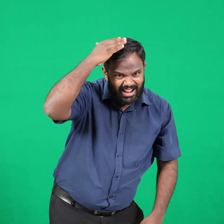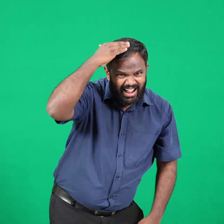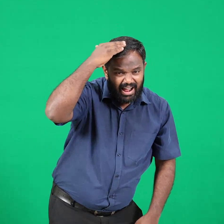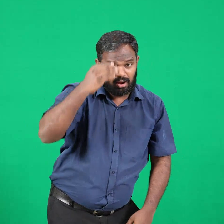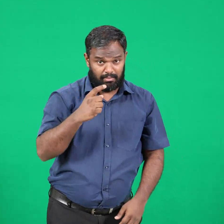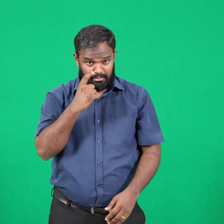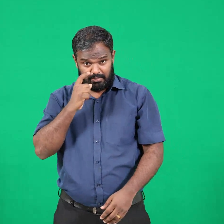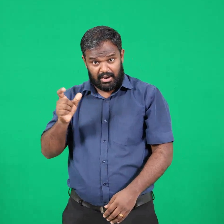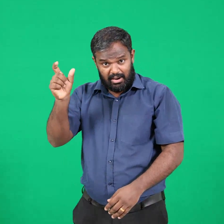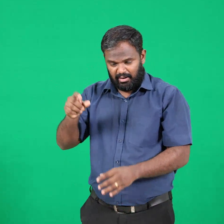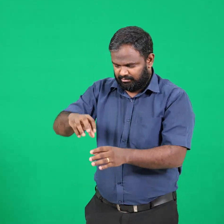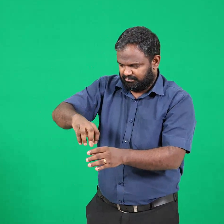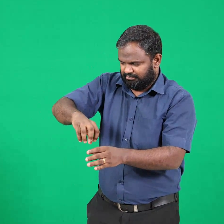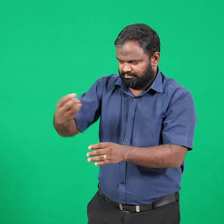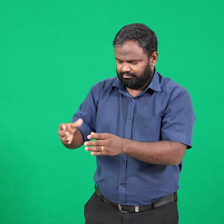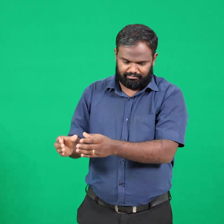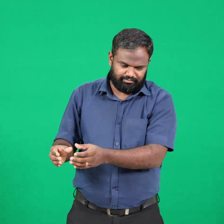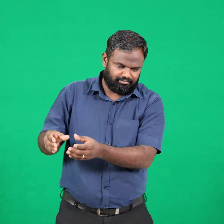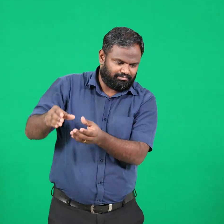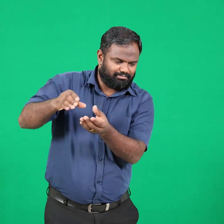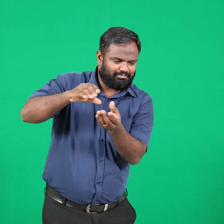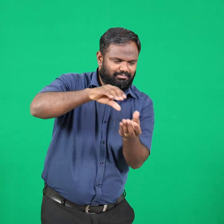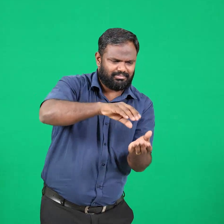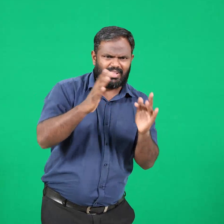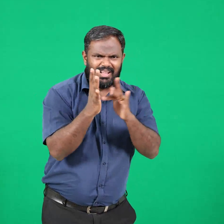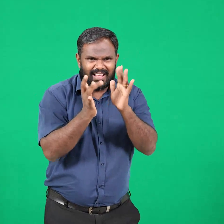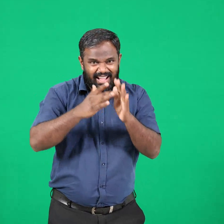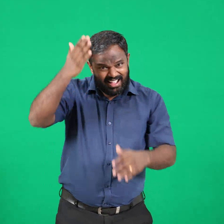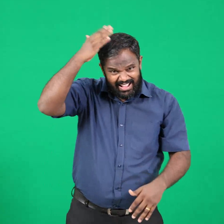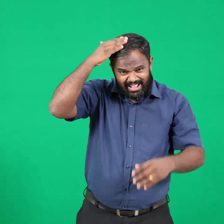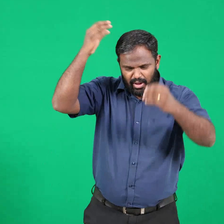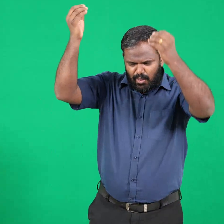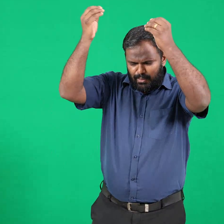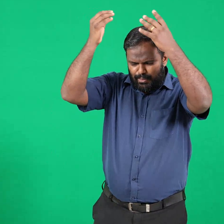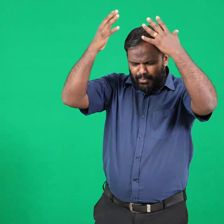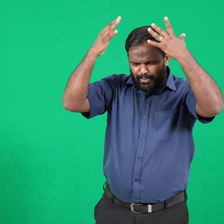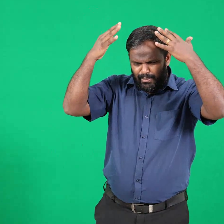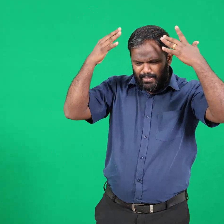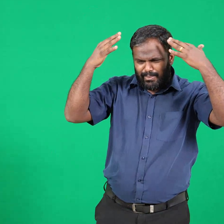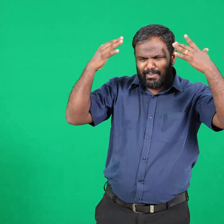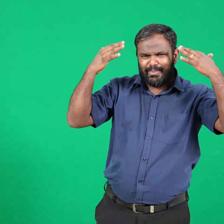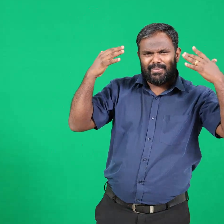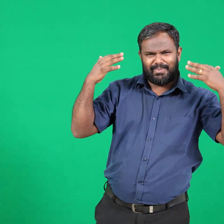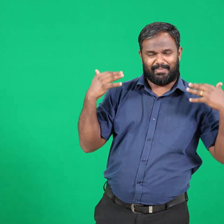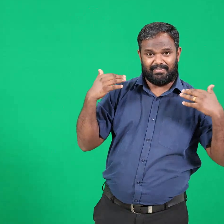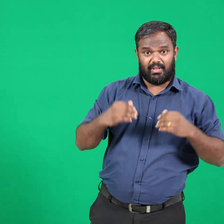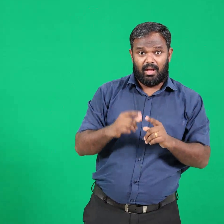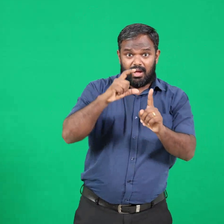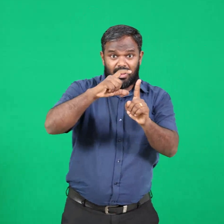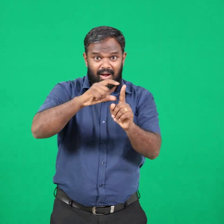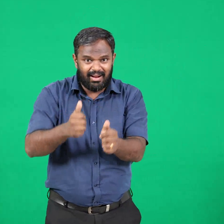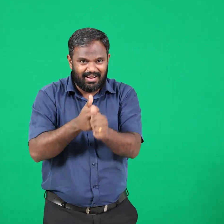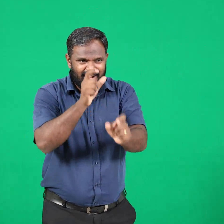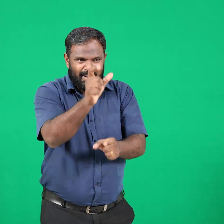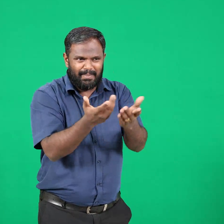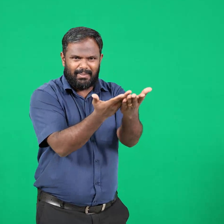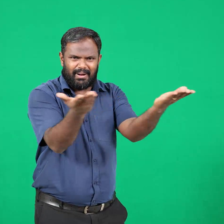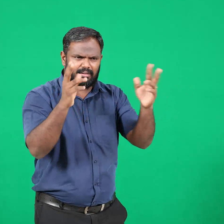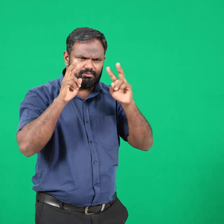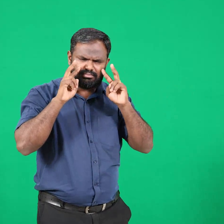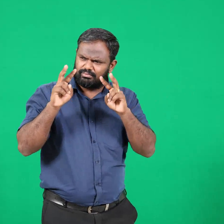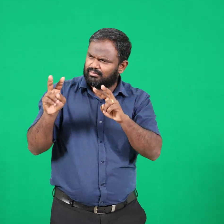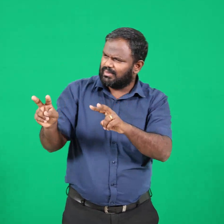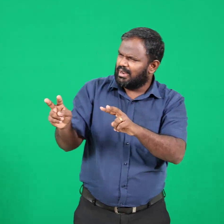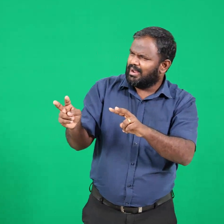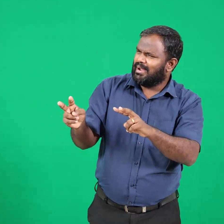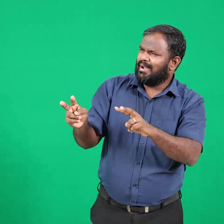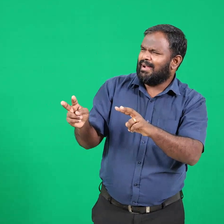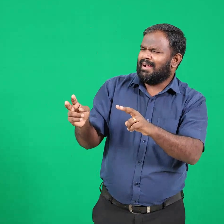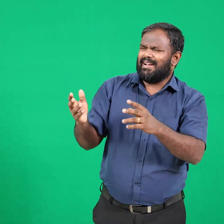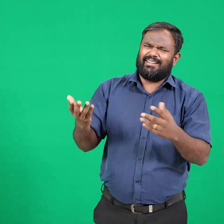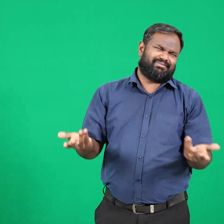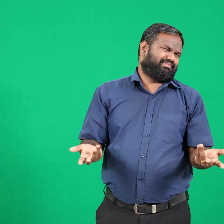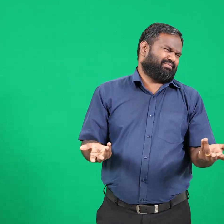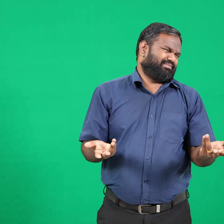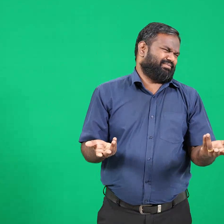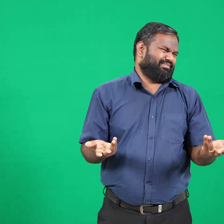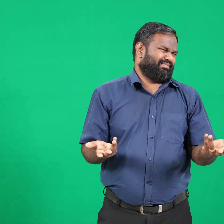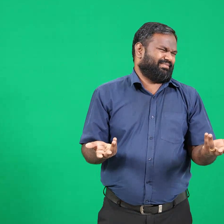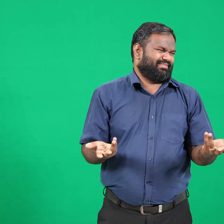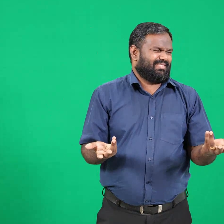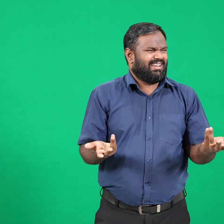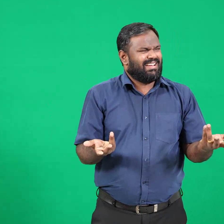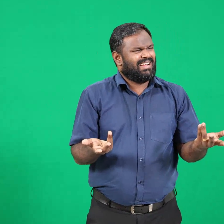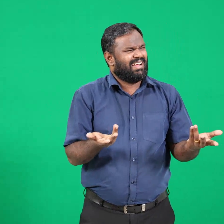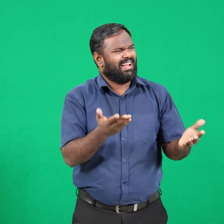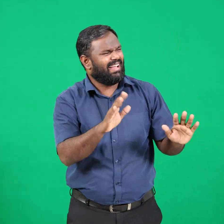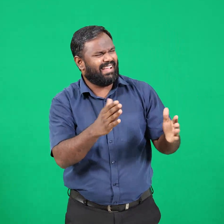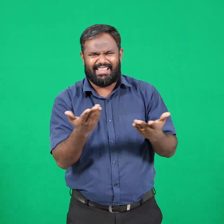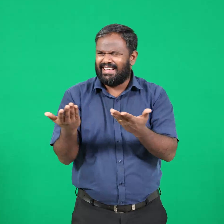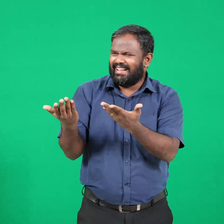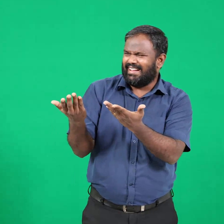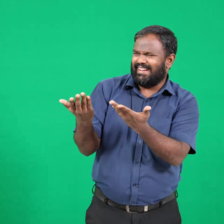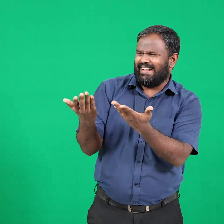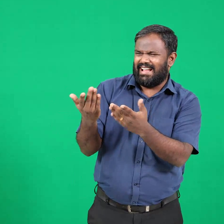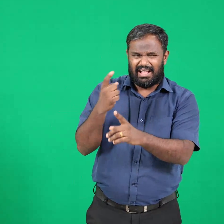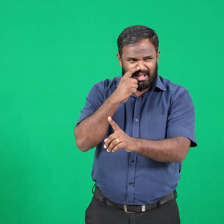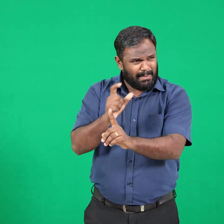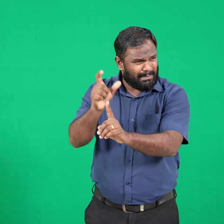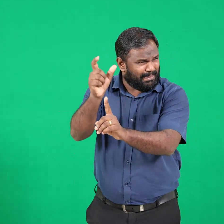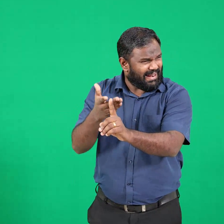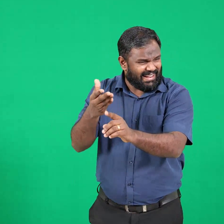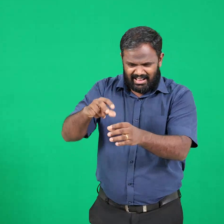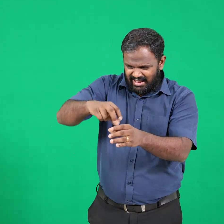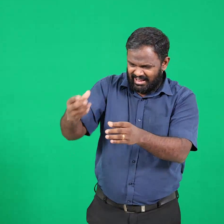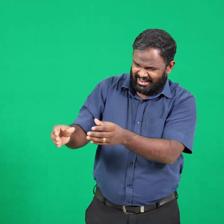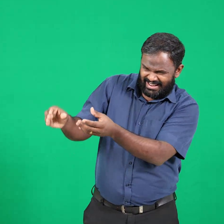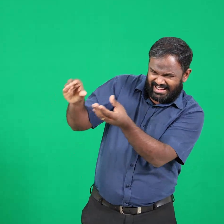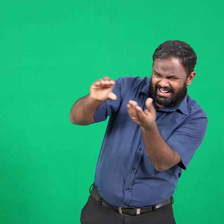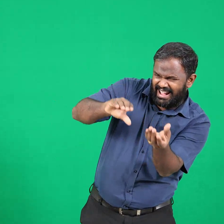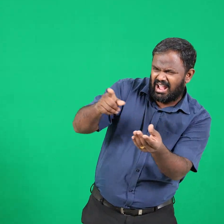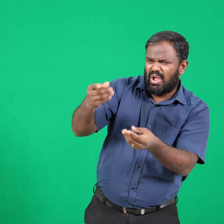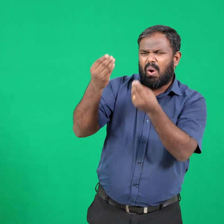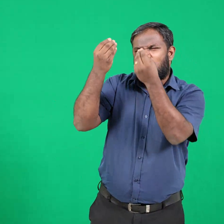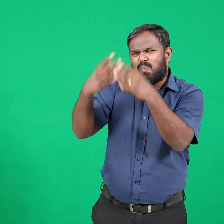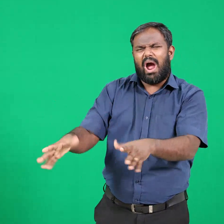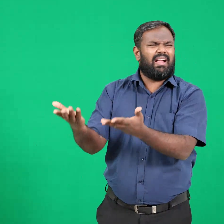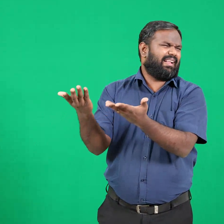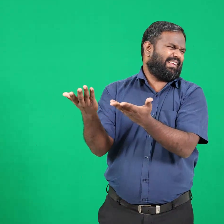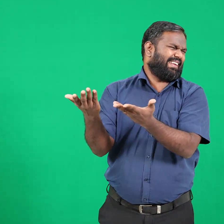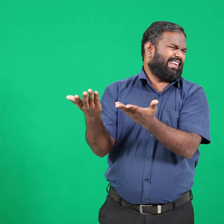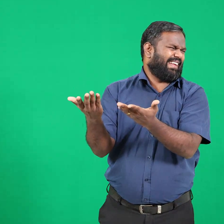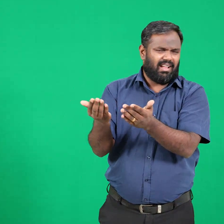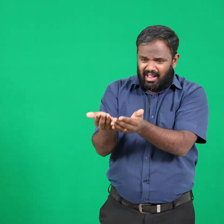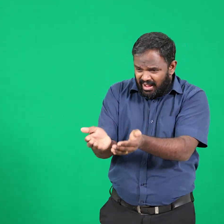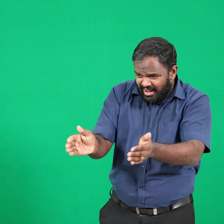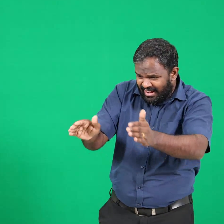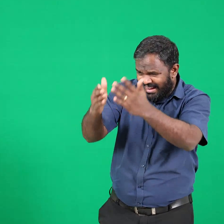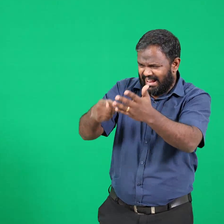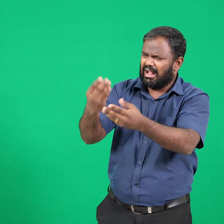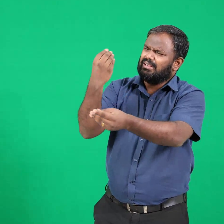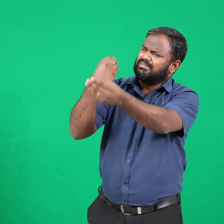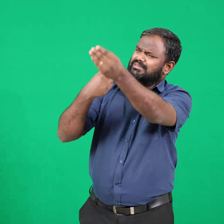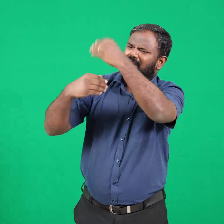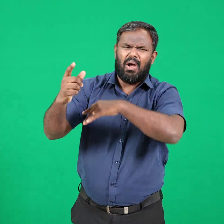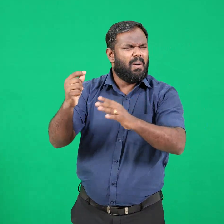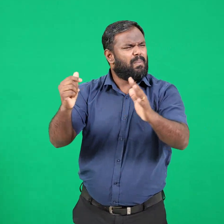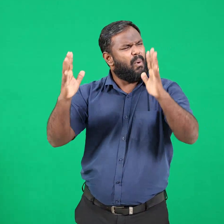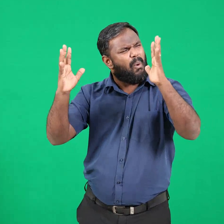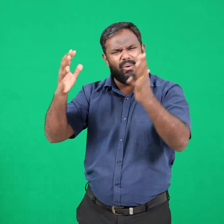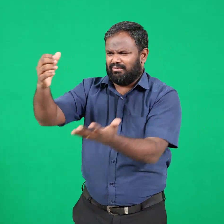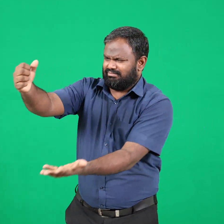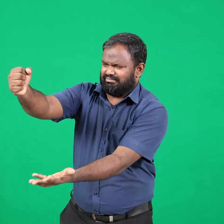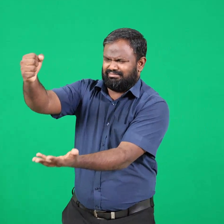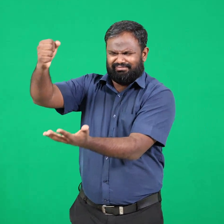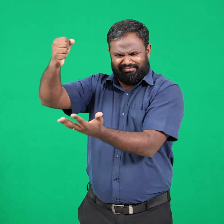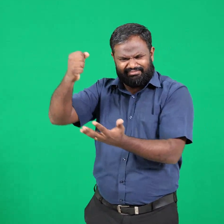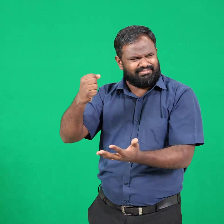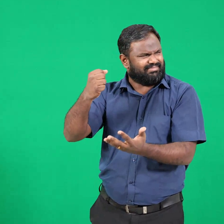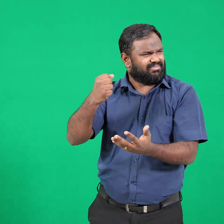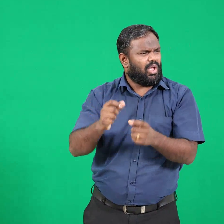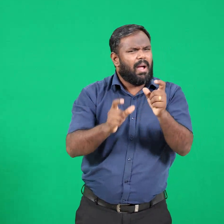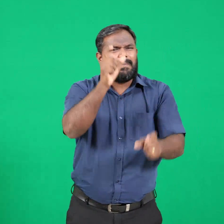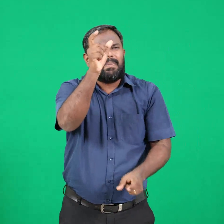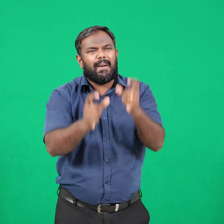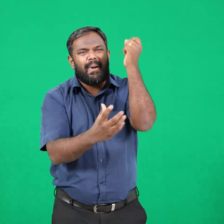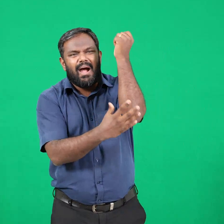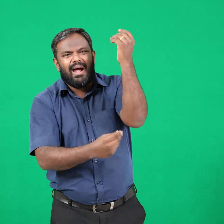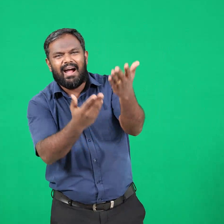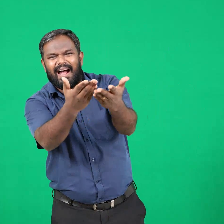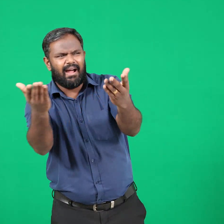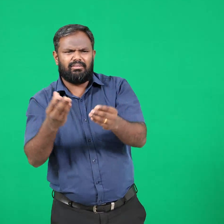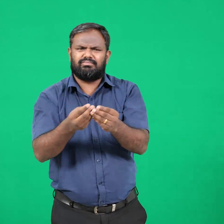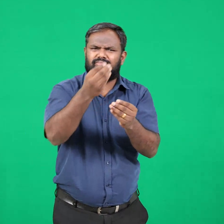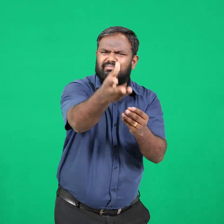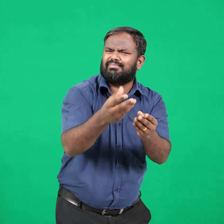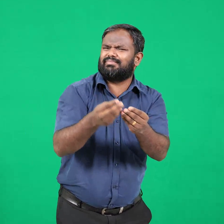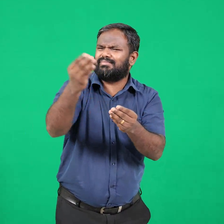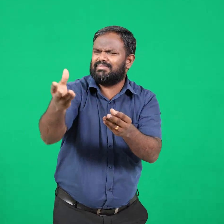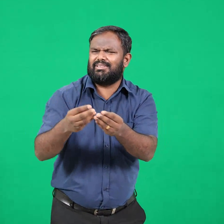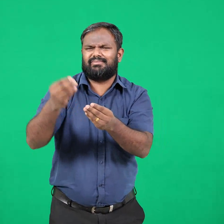When the disciples saw this, they were indignant and asked, "Why this waste?